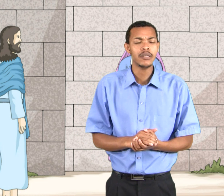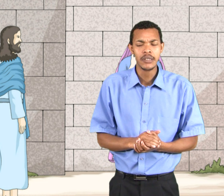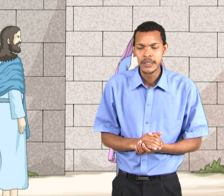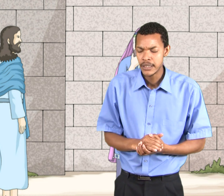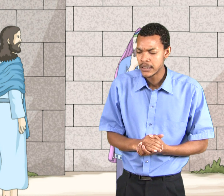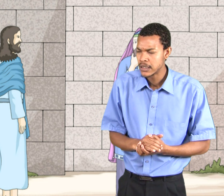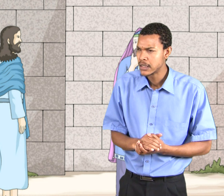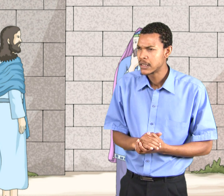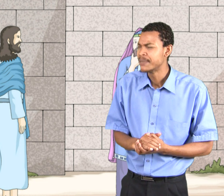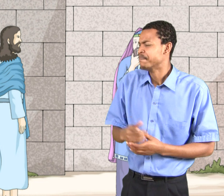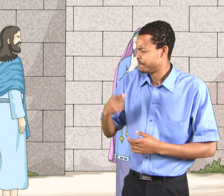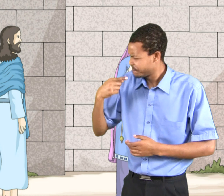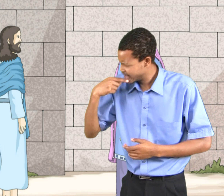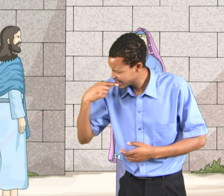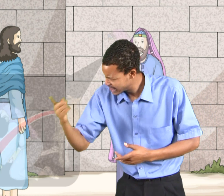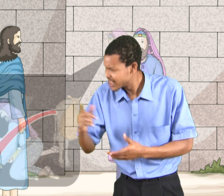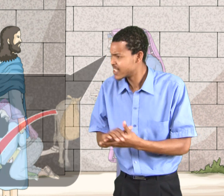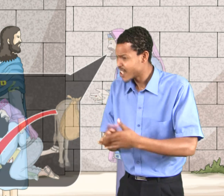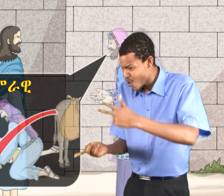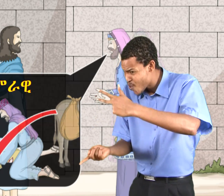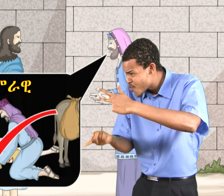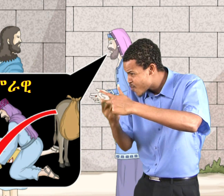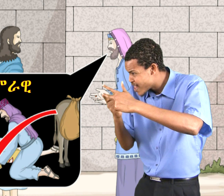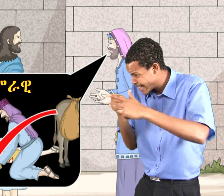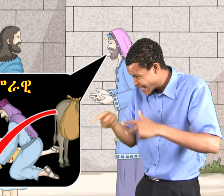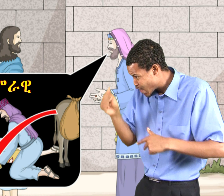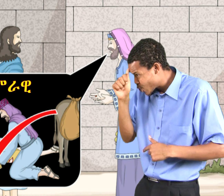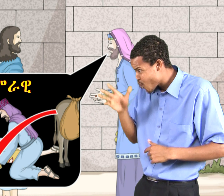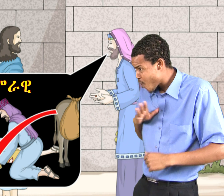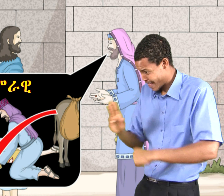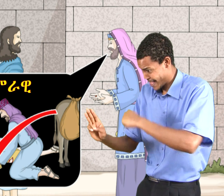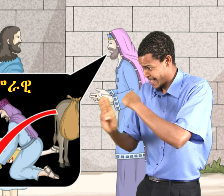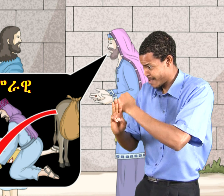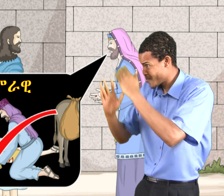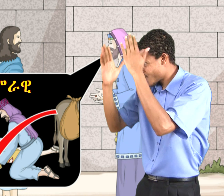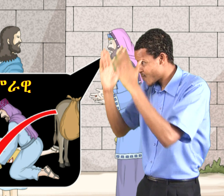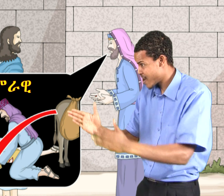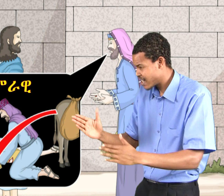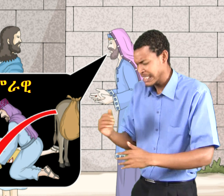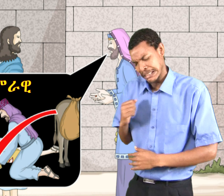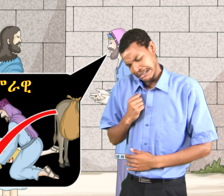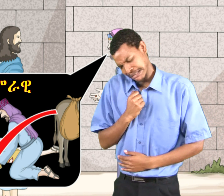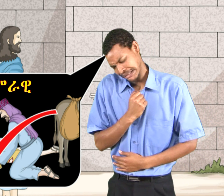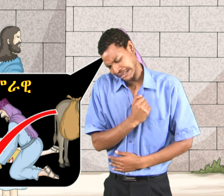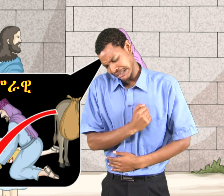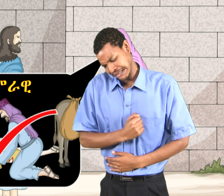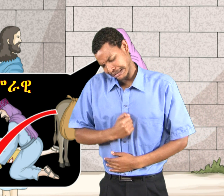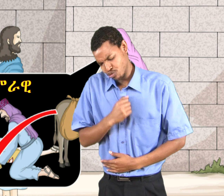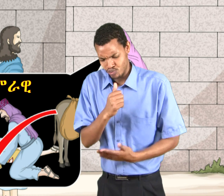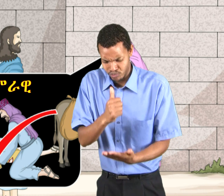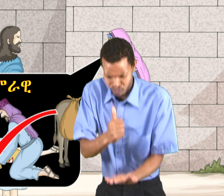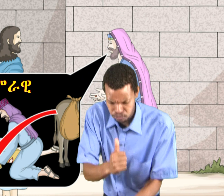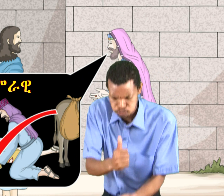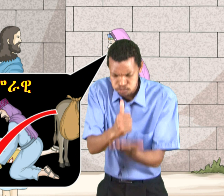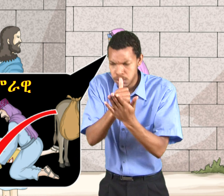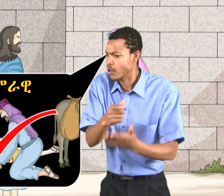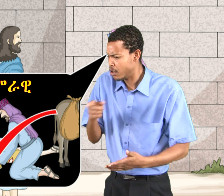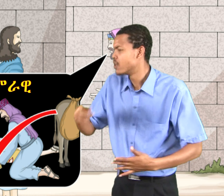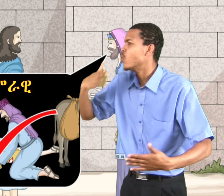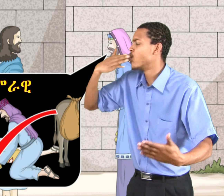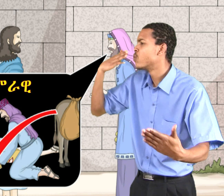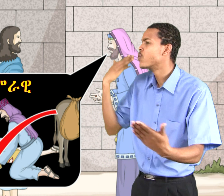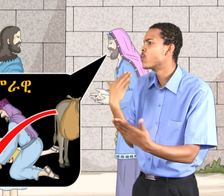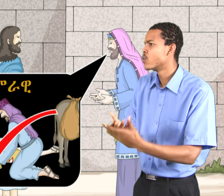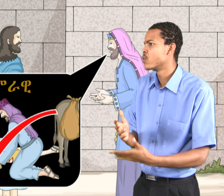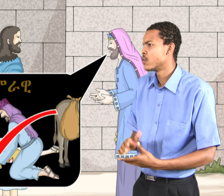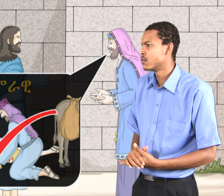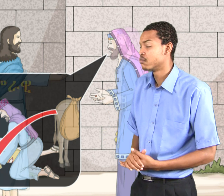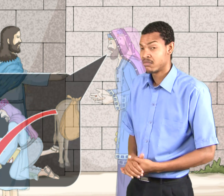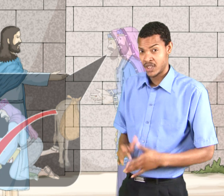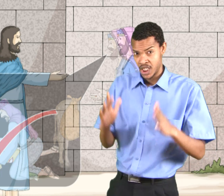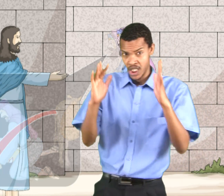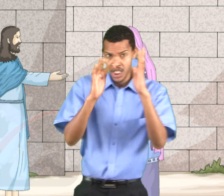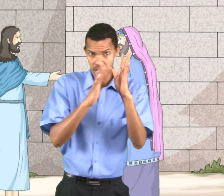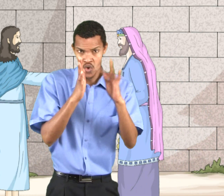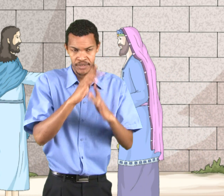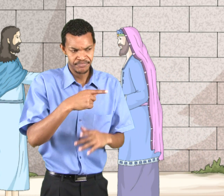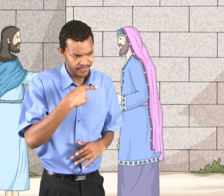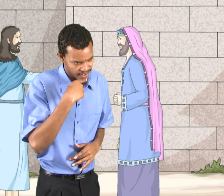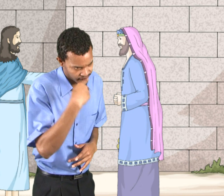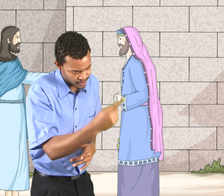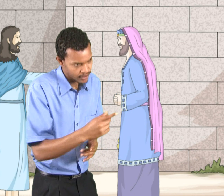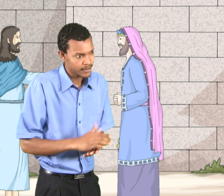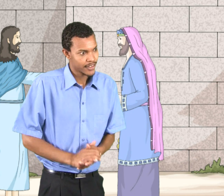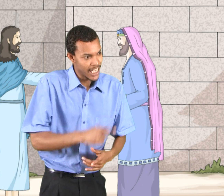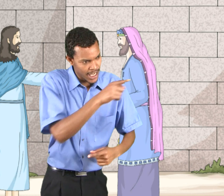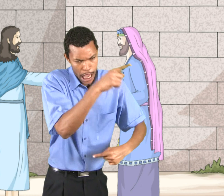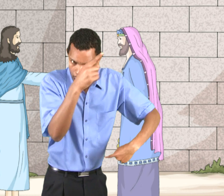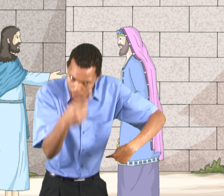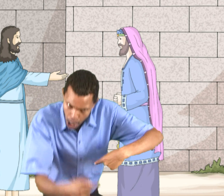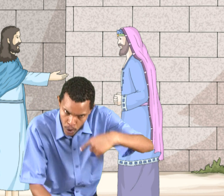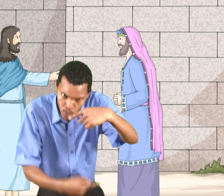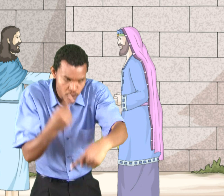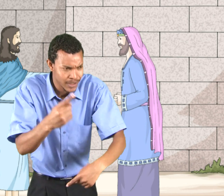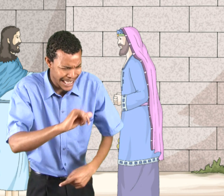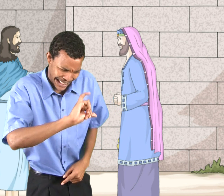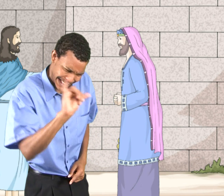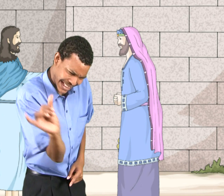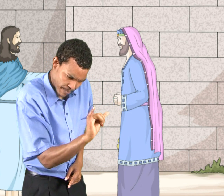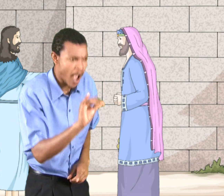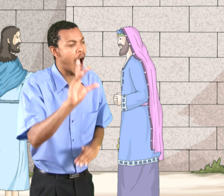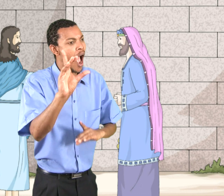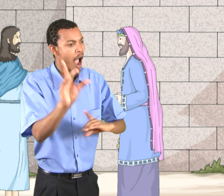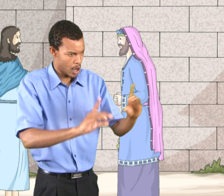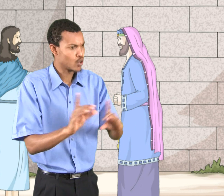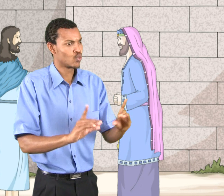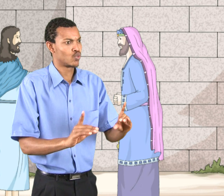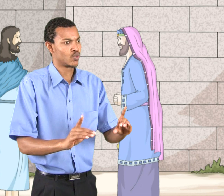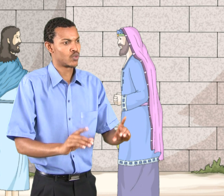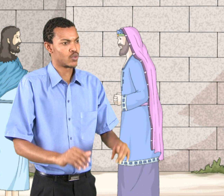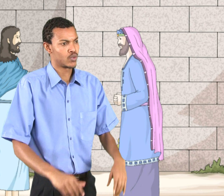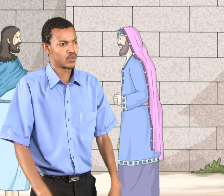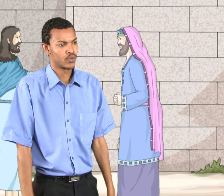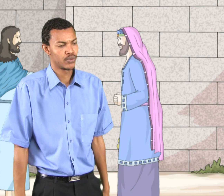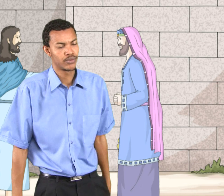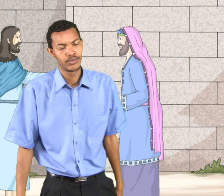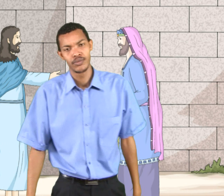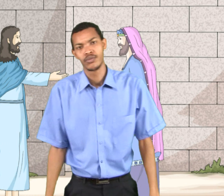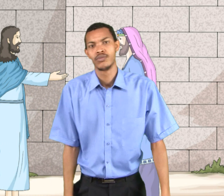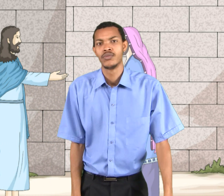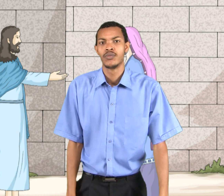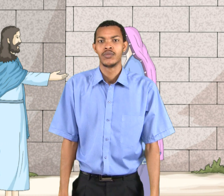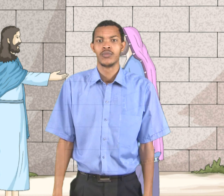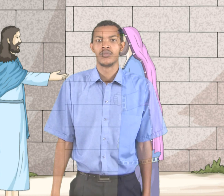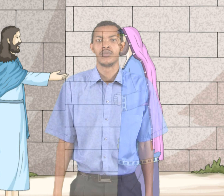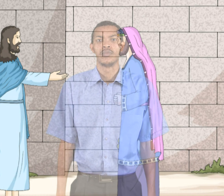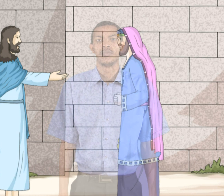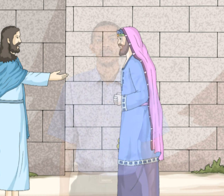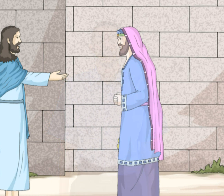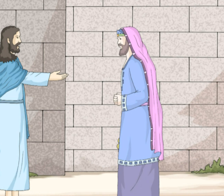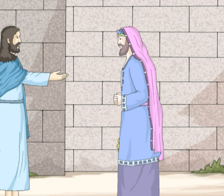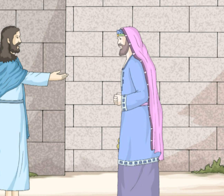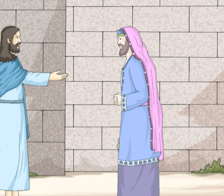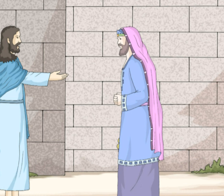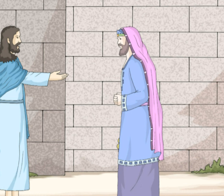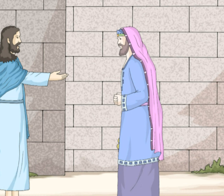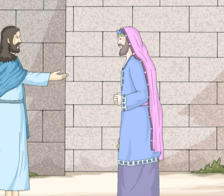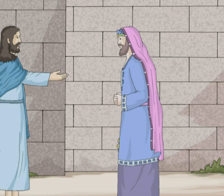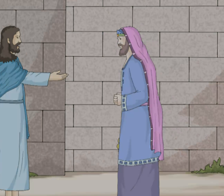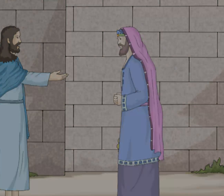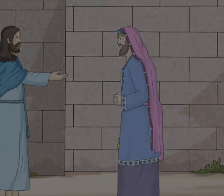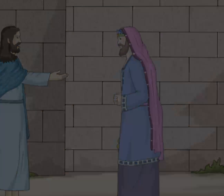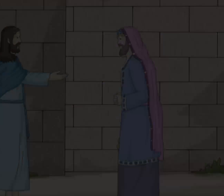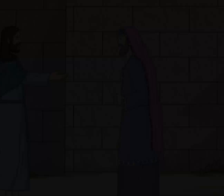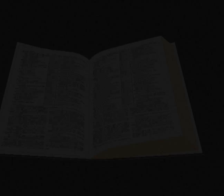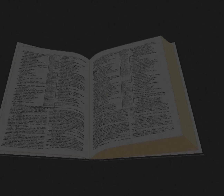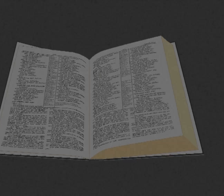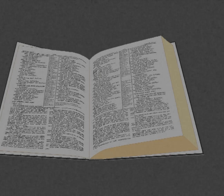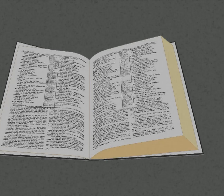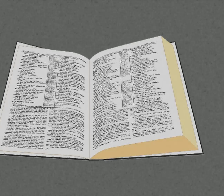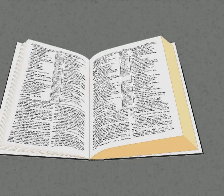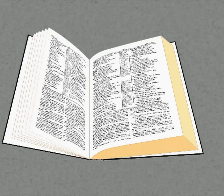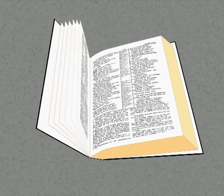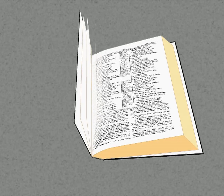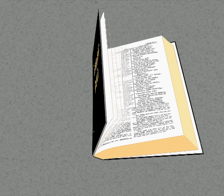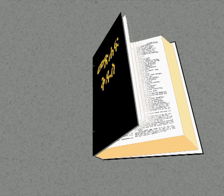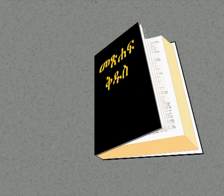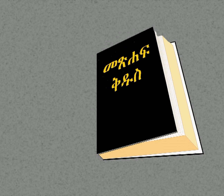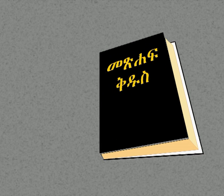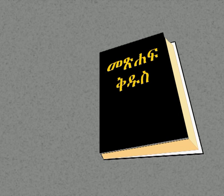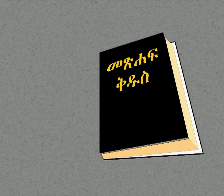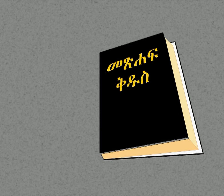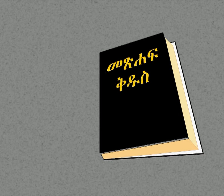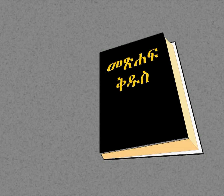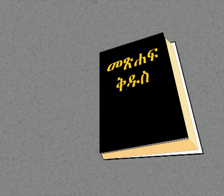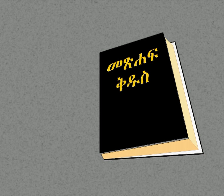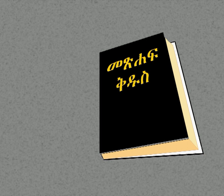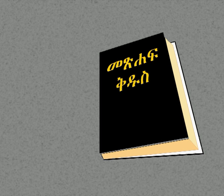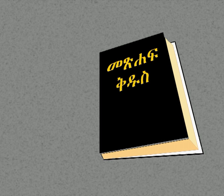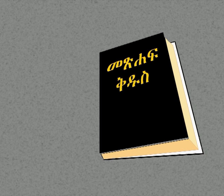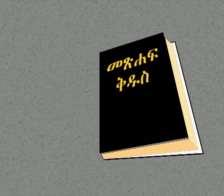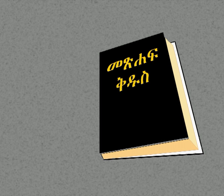“The one who showed him mercy,” replied the expert in the law. Then Jesus told him, “Go and do likewise.”